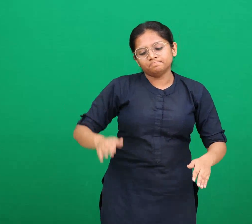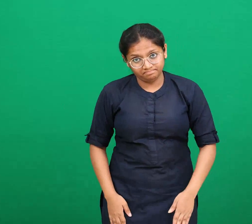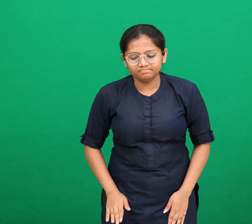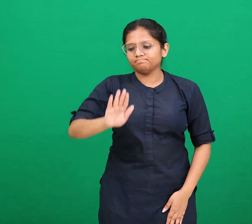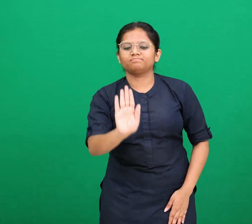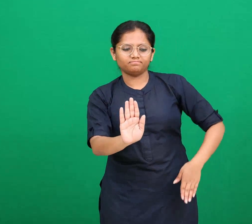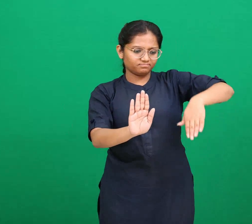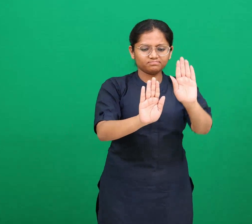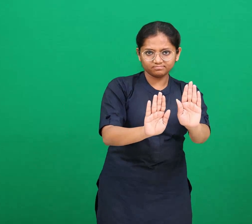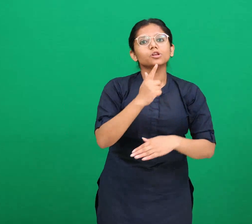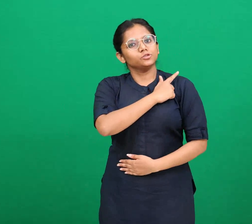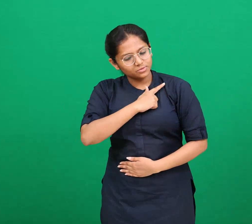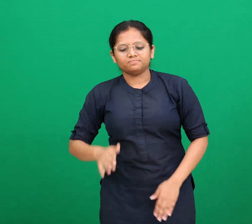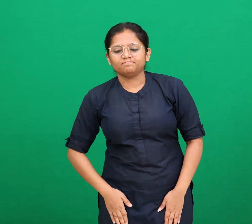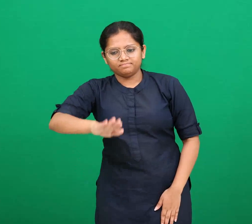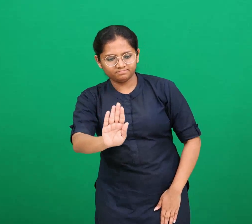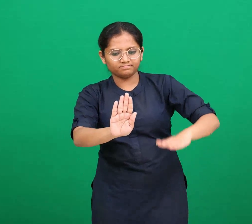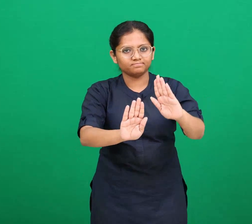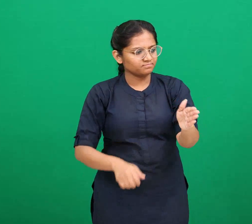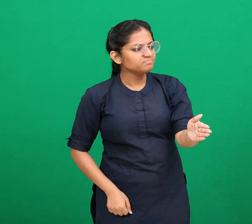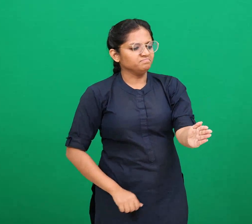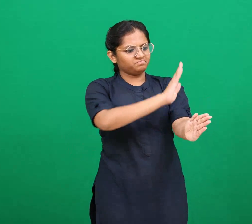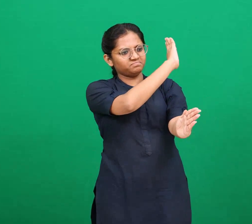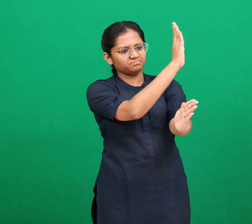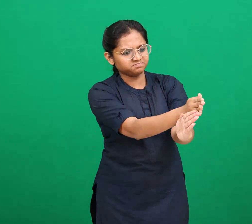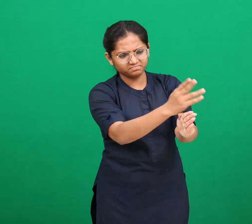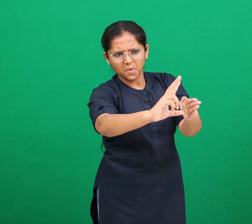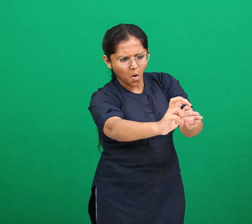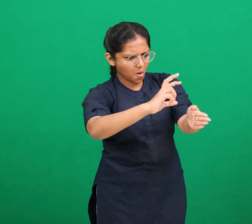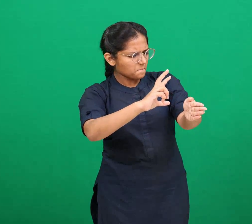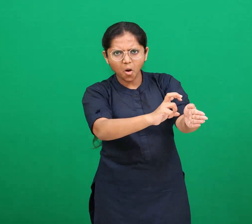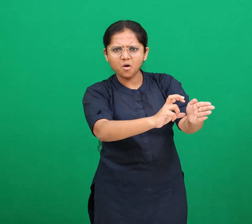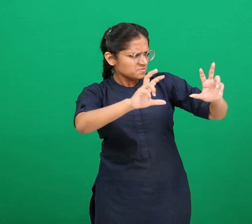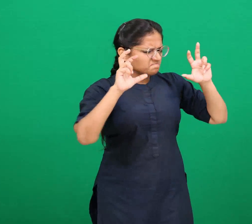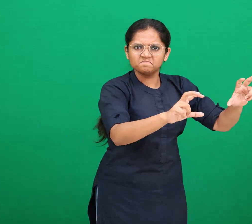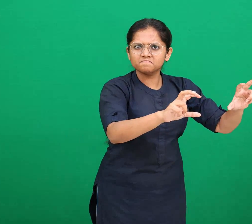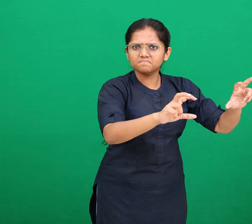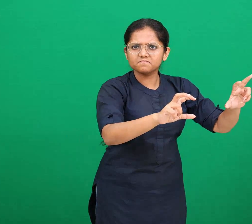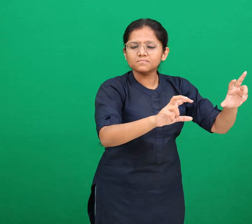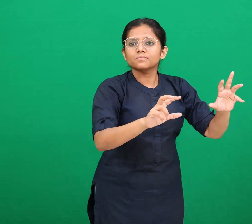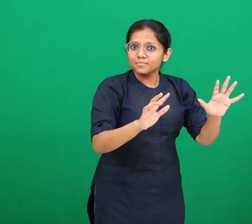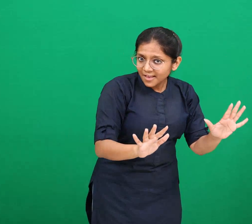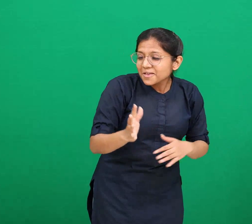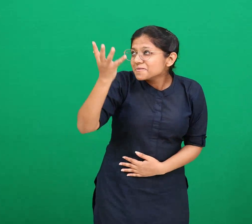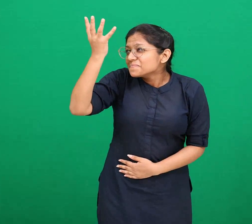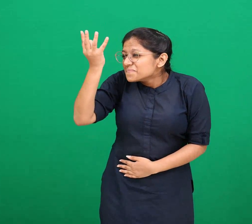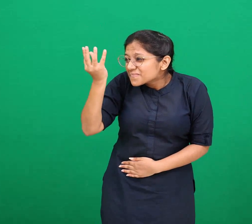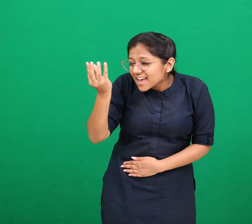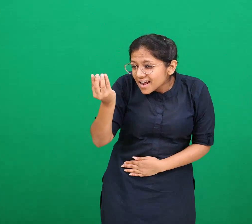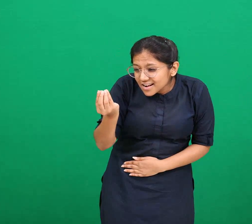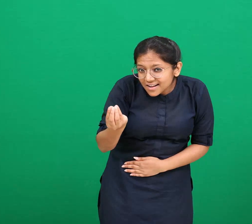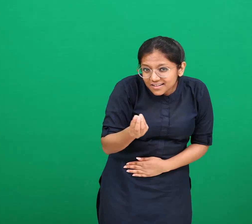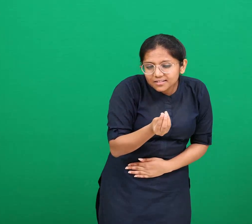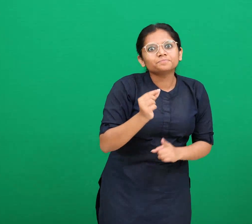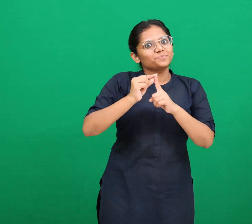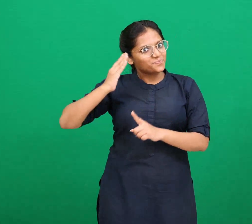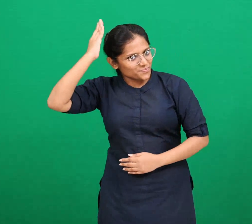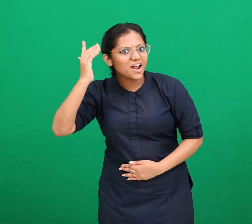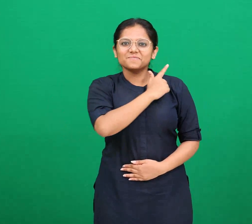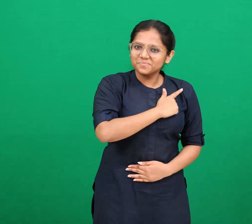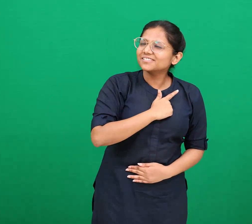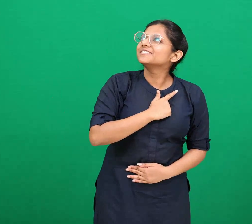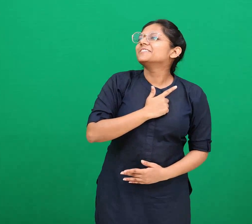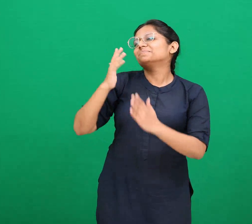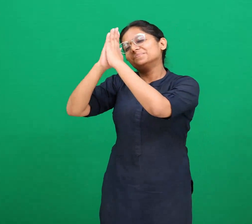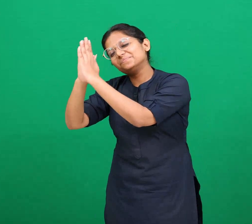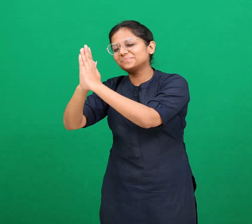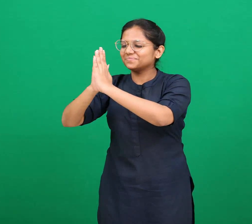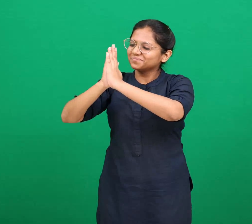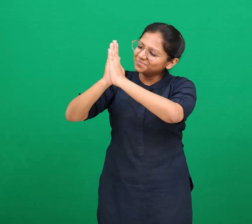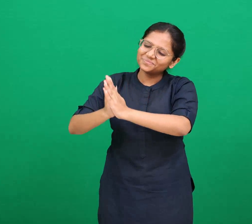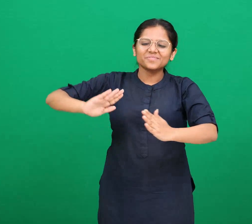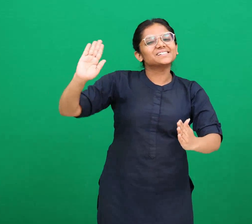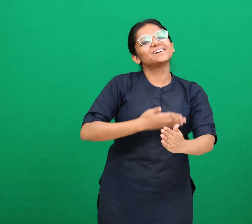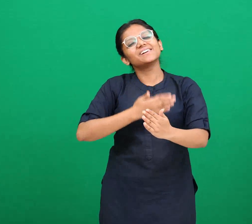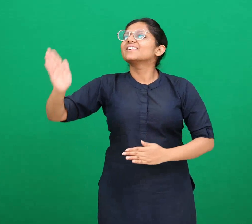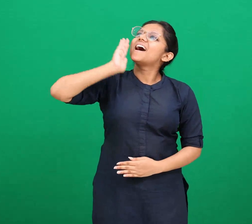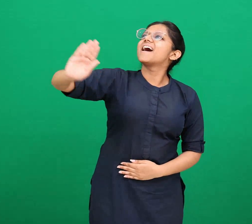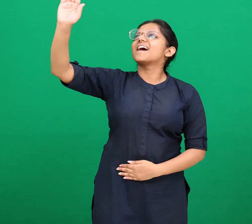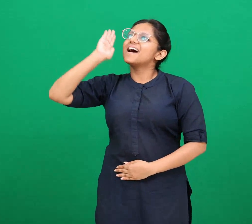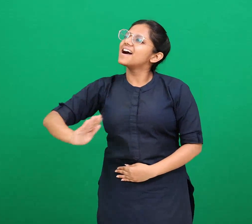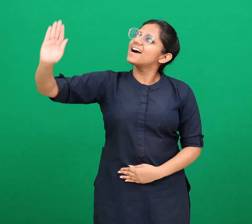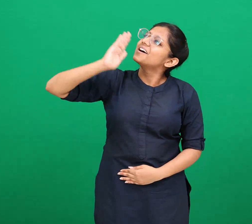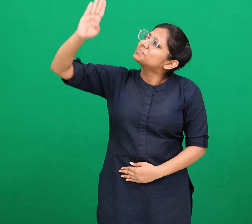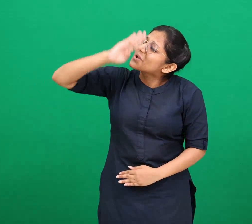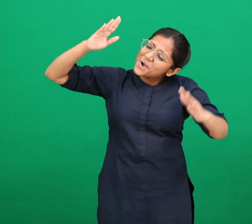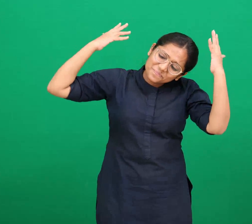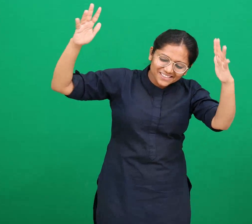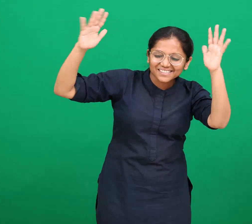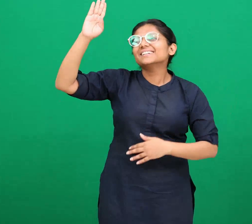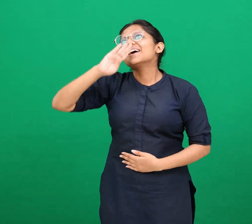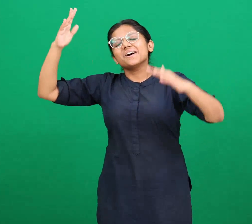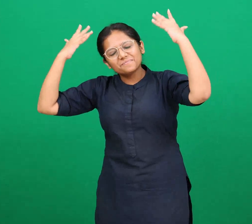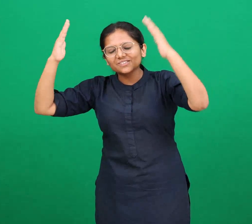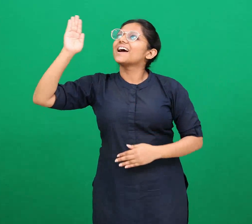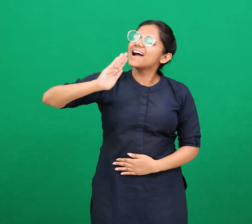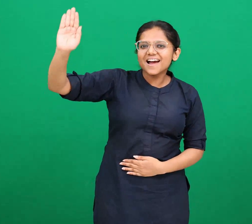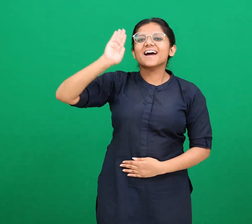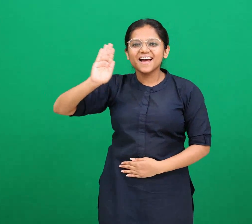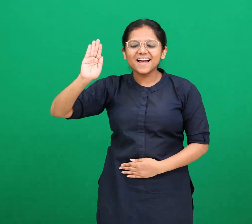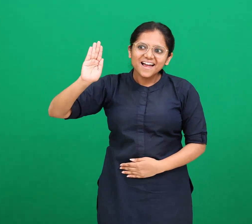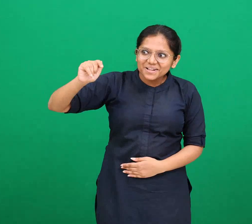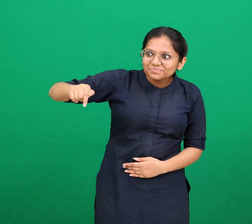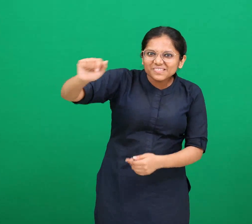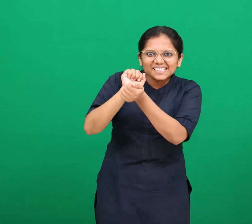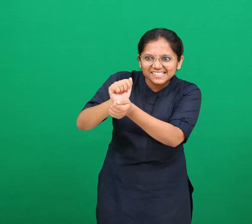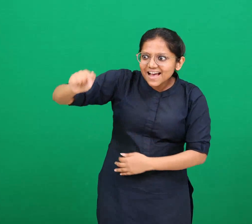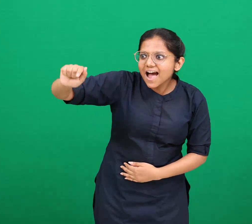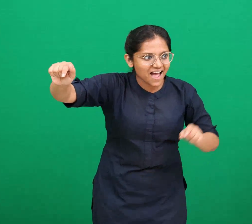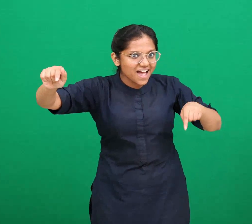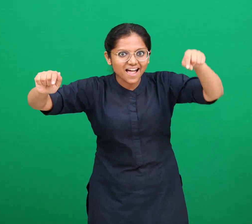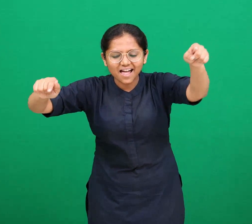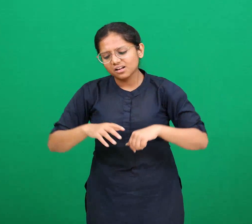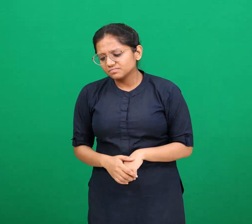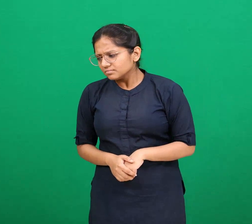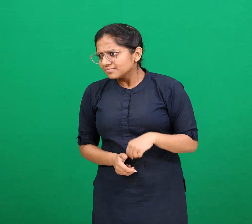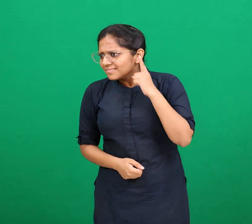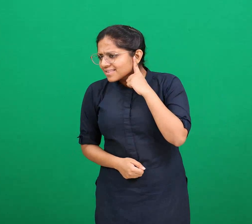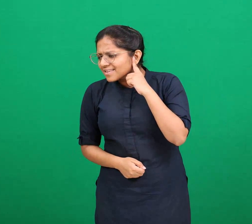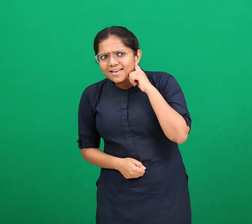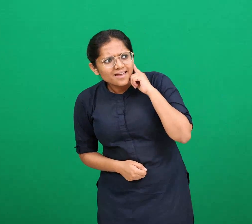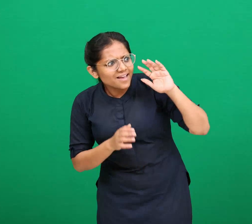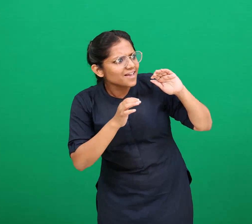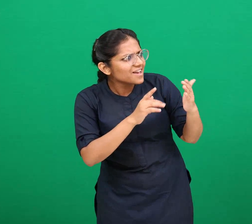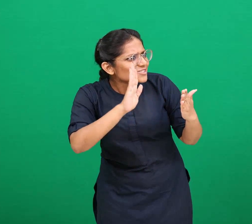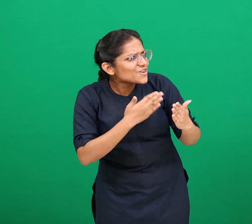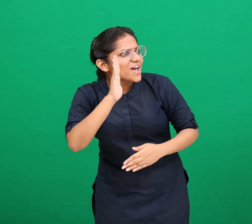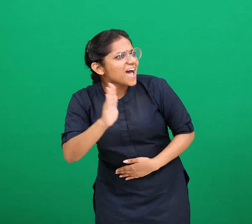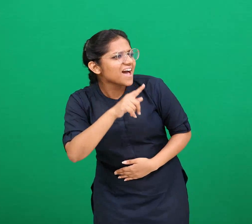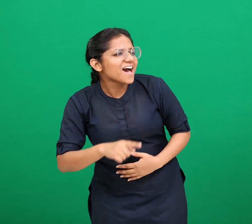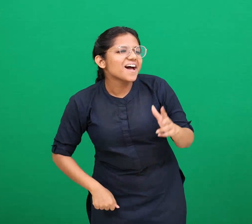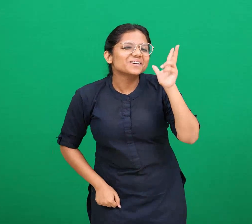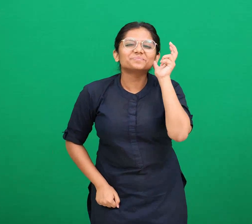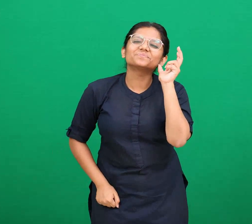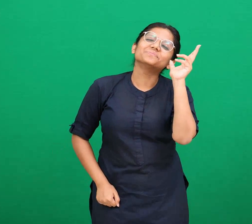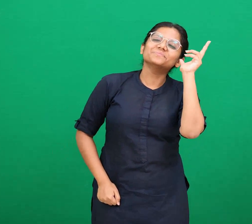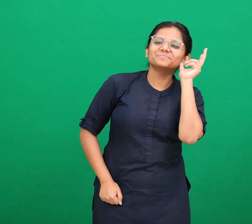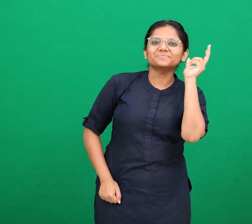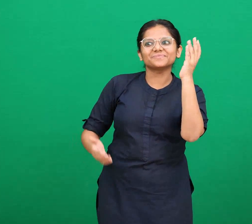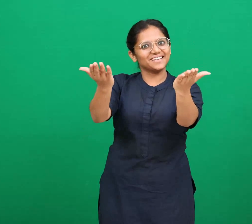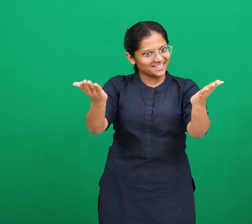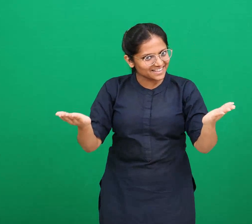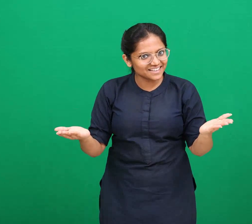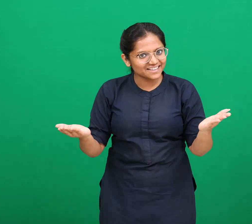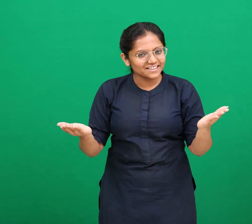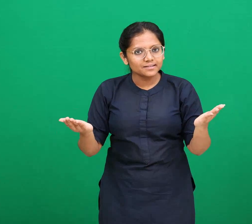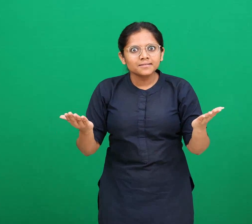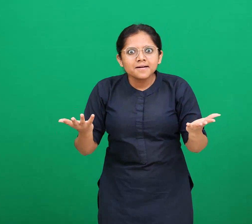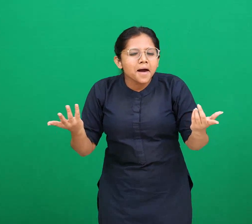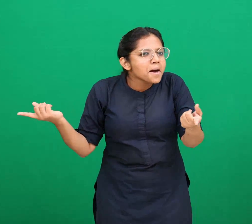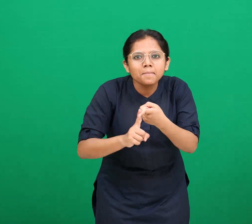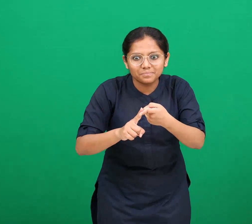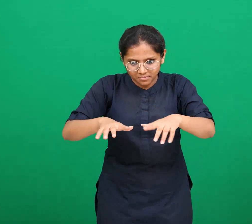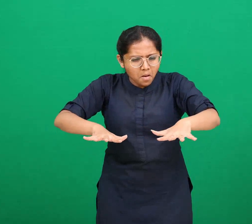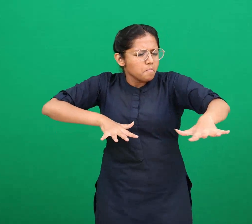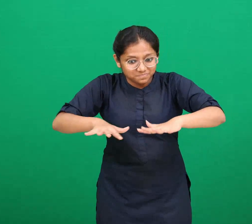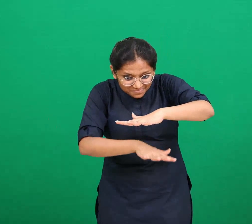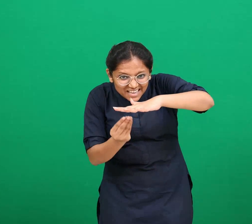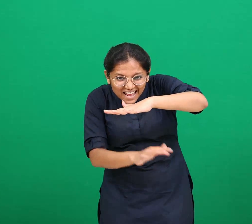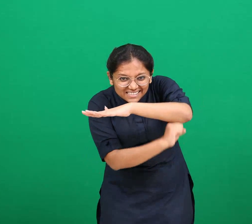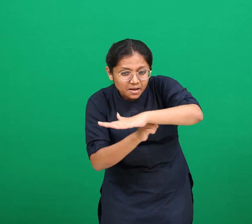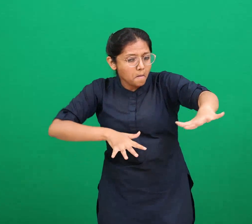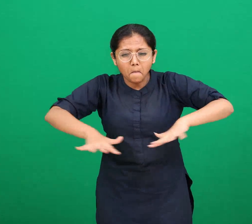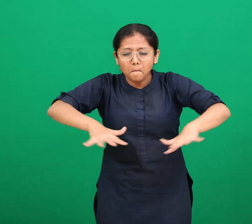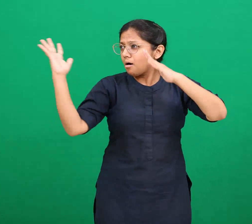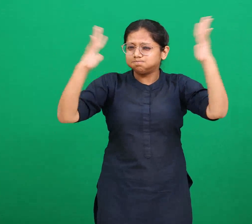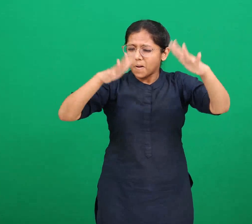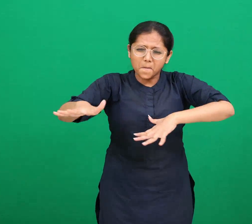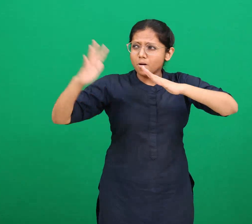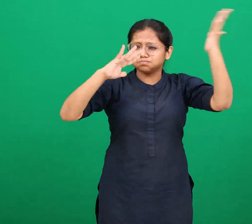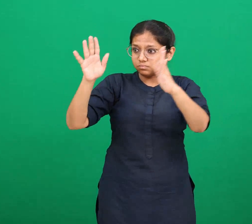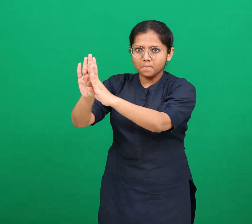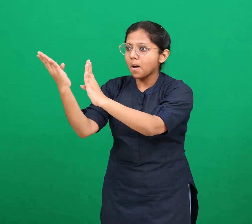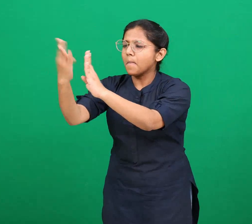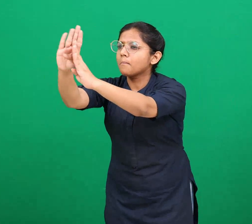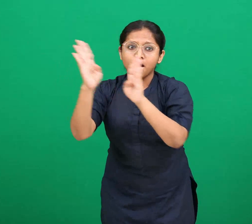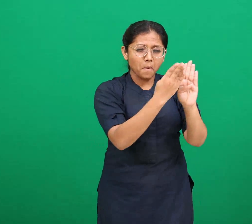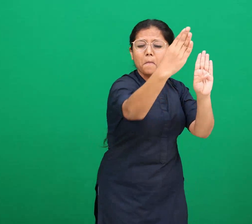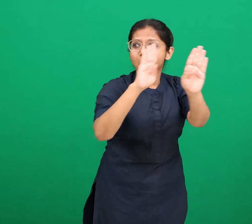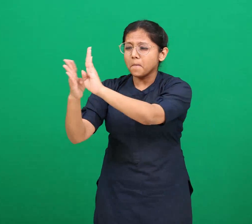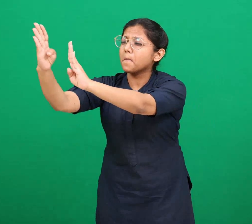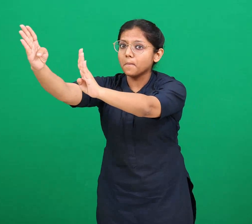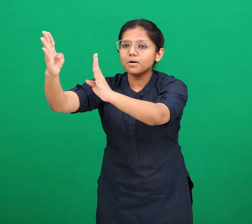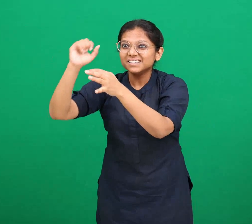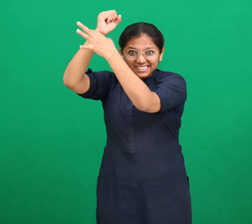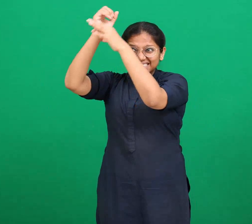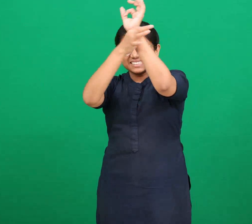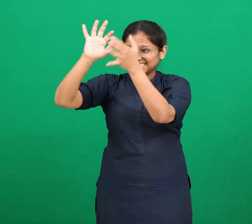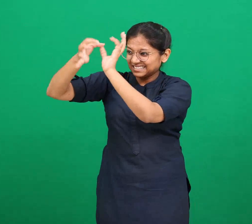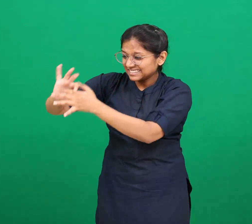About midnight Paul and Silas were praying and singing hymns to God, and the other prisoners were listening to them. Suddenly a strong earthquake shook the foundations of the prison.